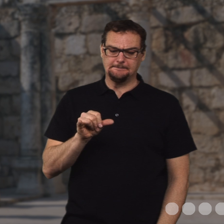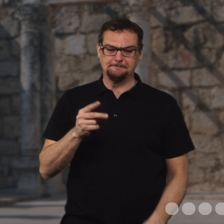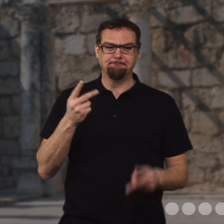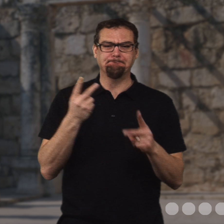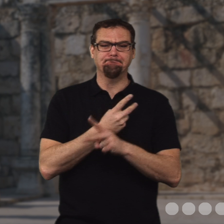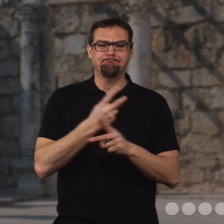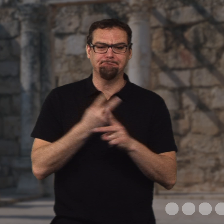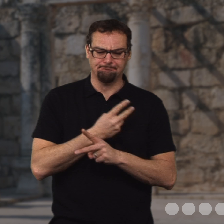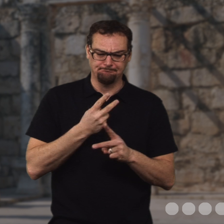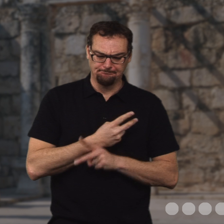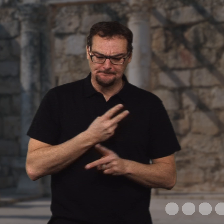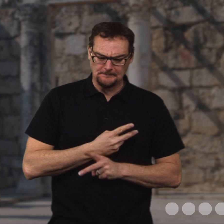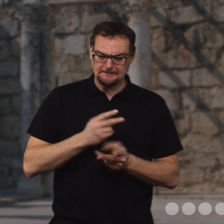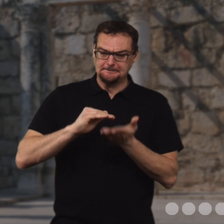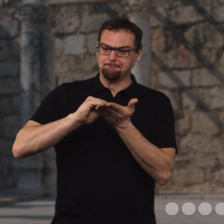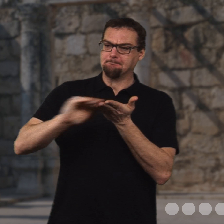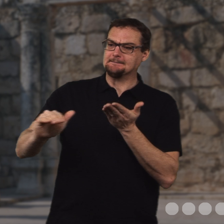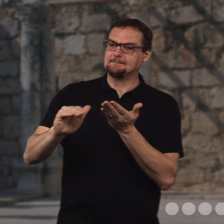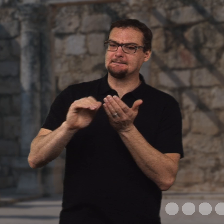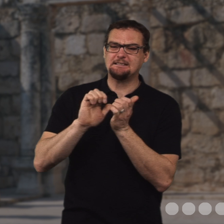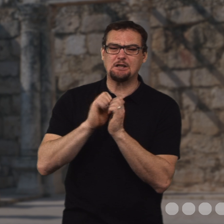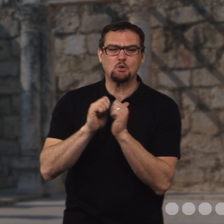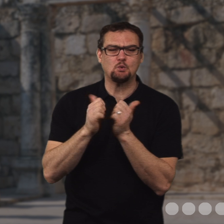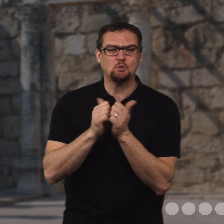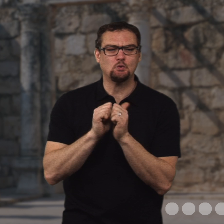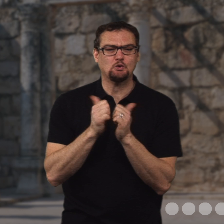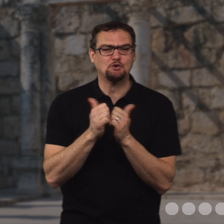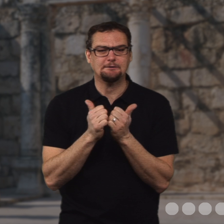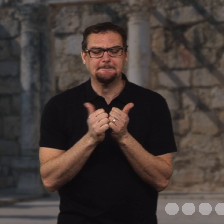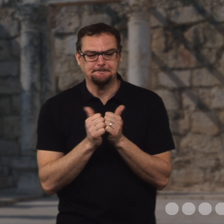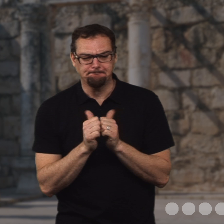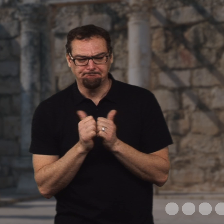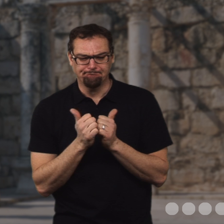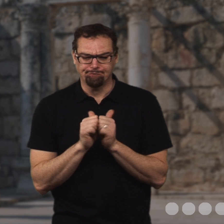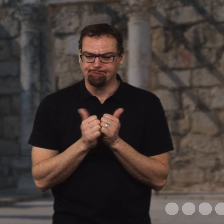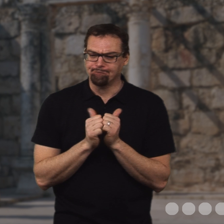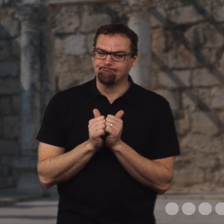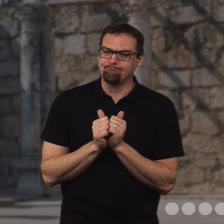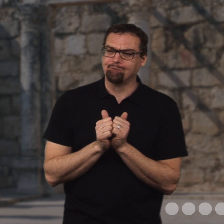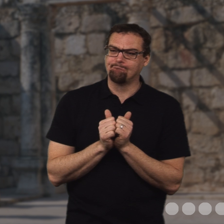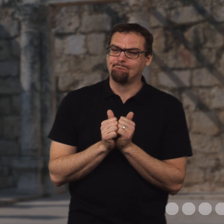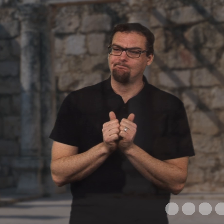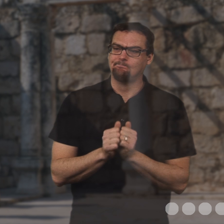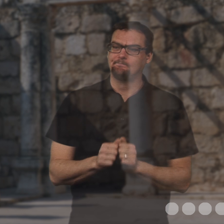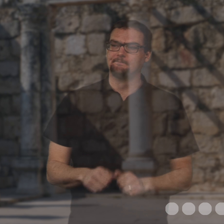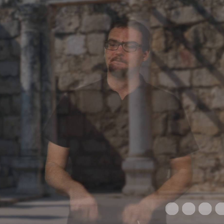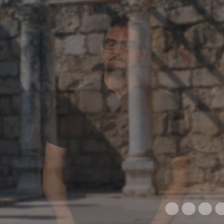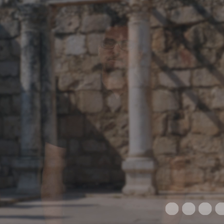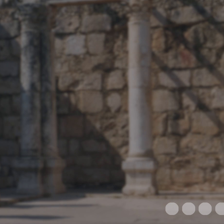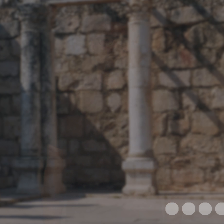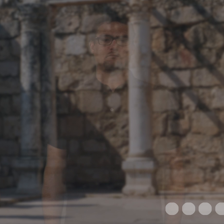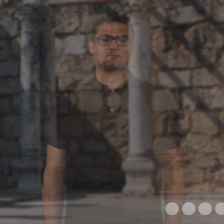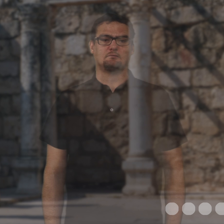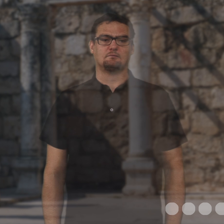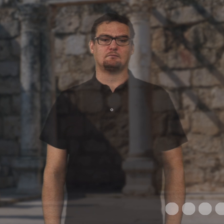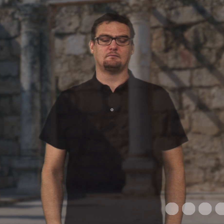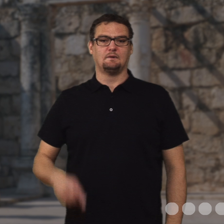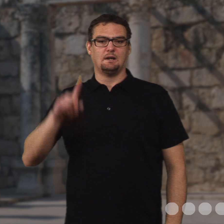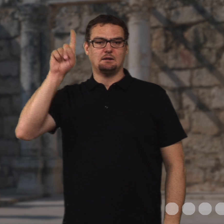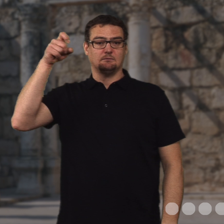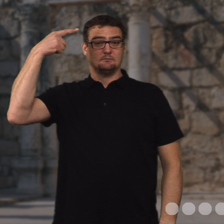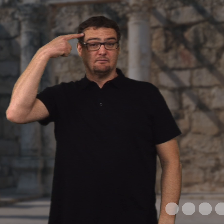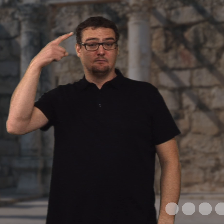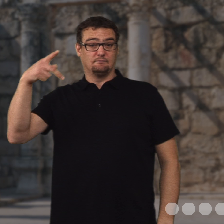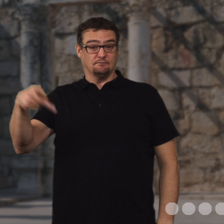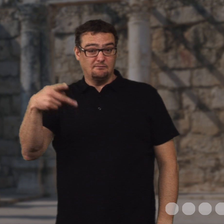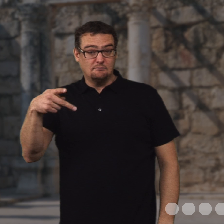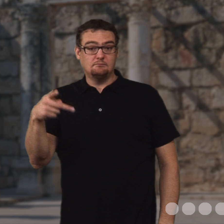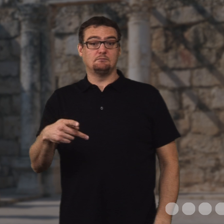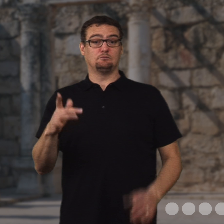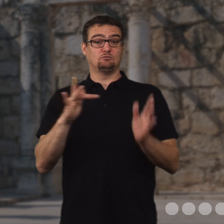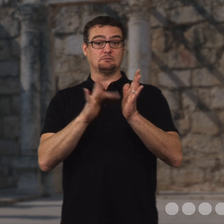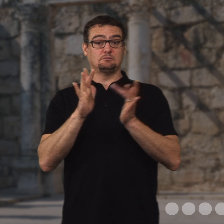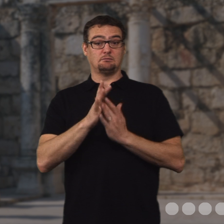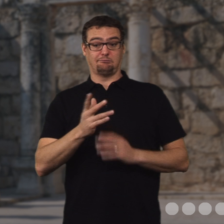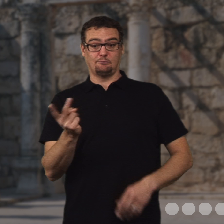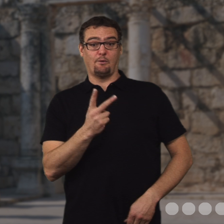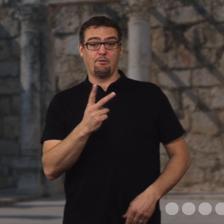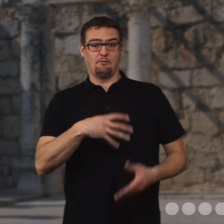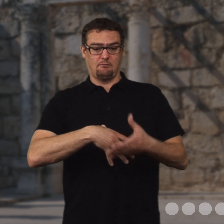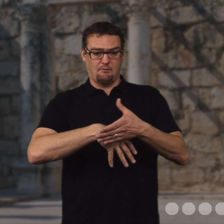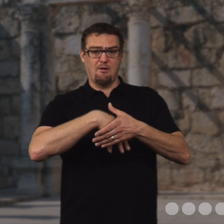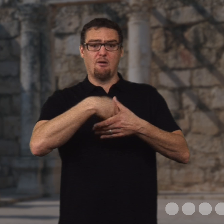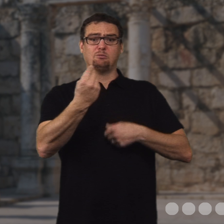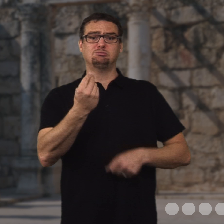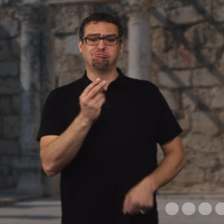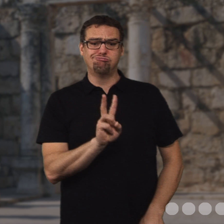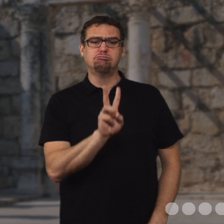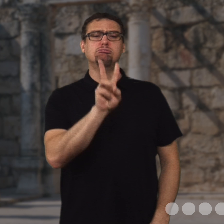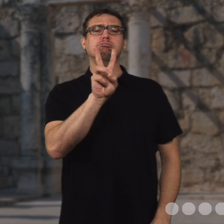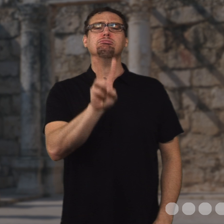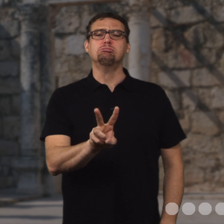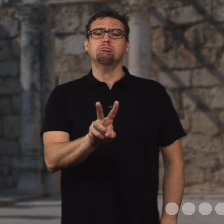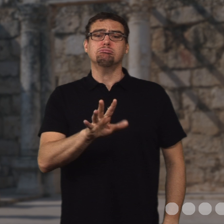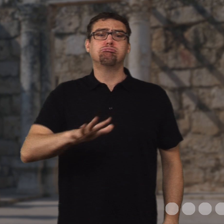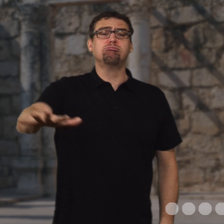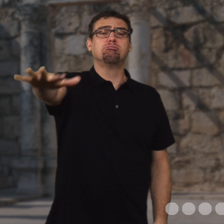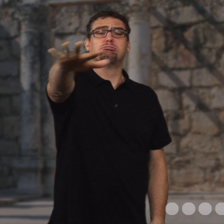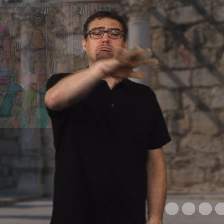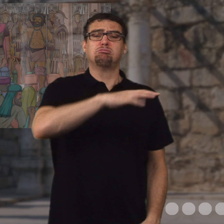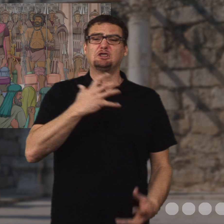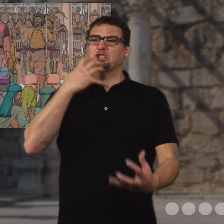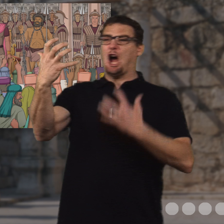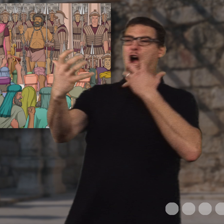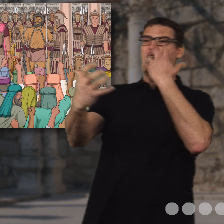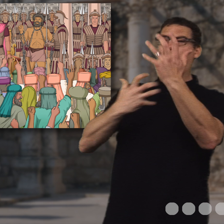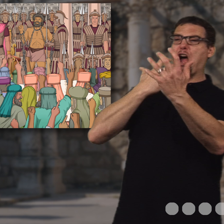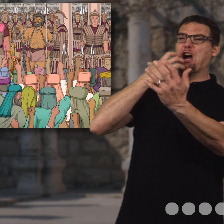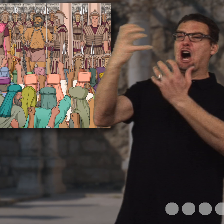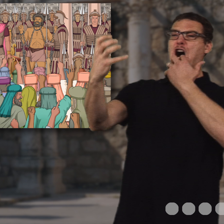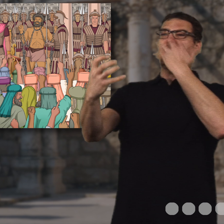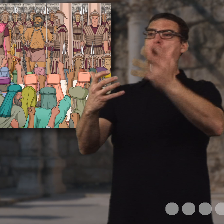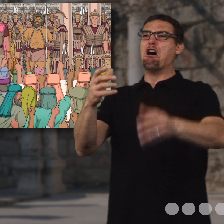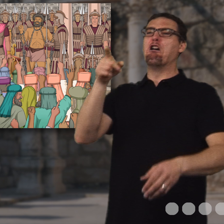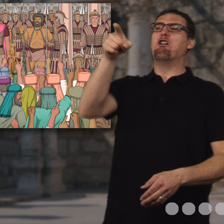Therefore the one who handed Me over to you is guilty of greater sin.”